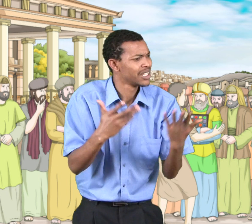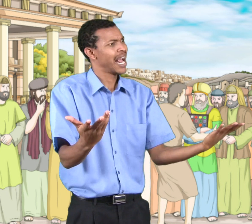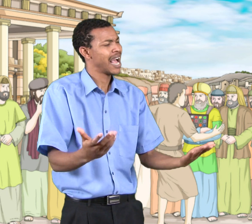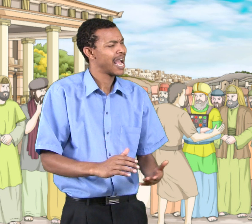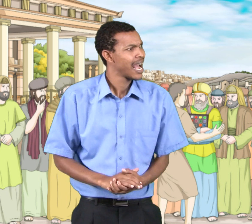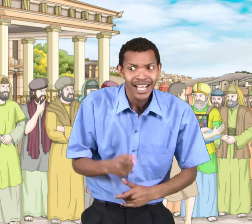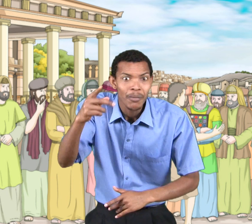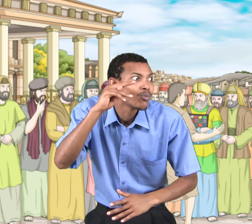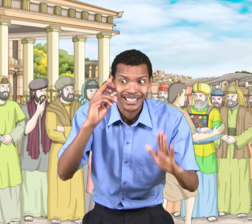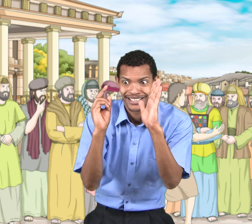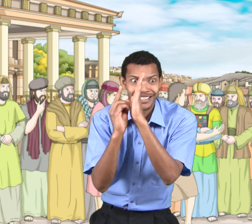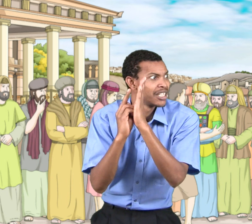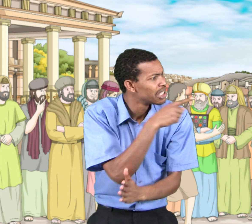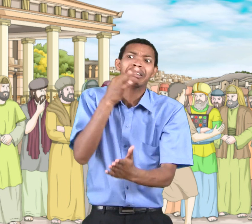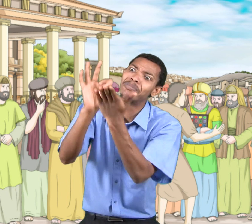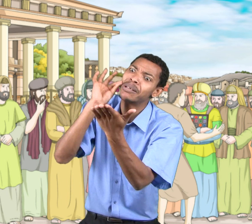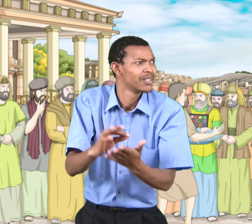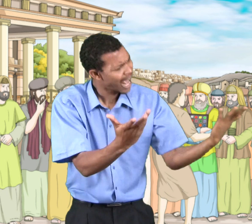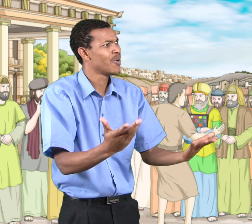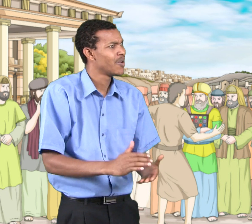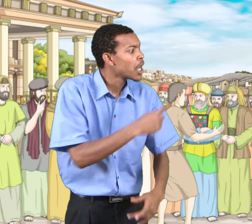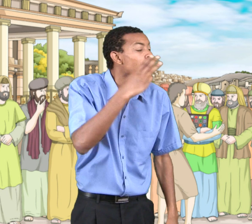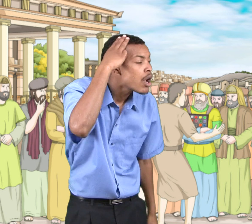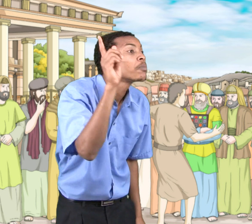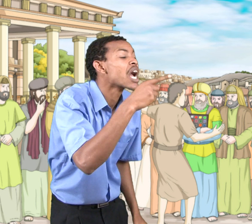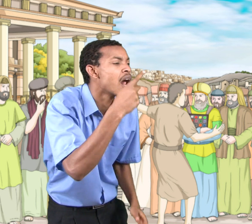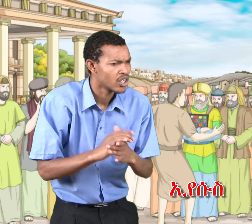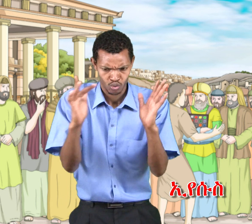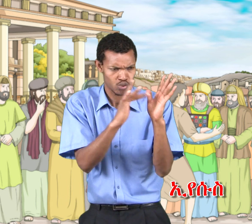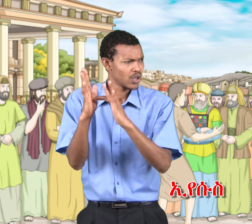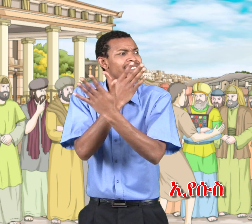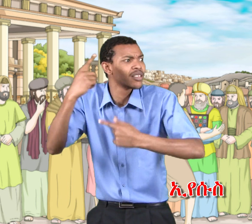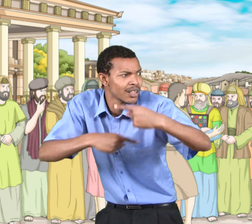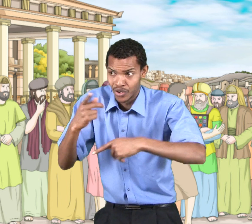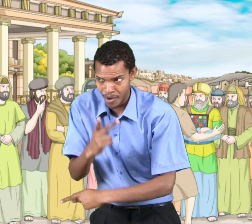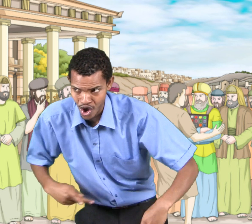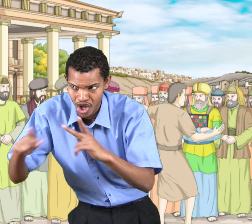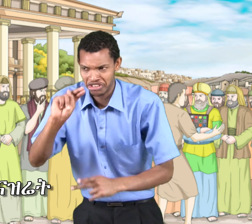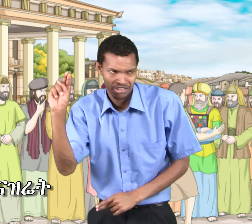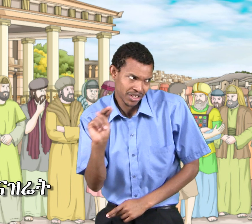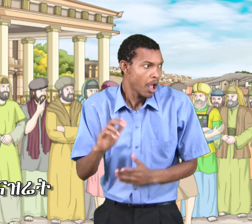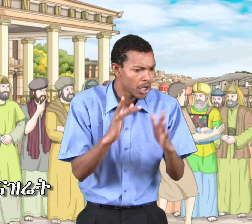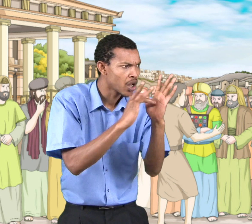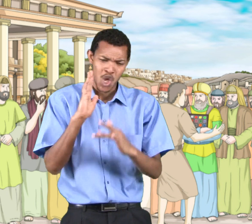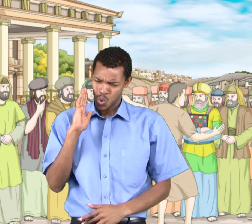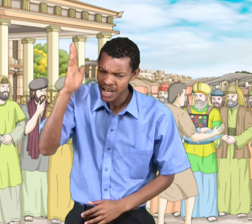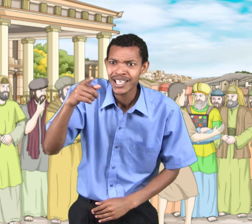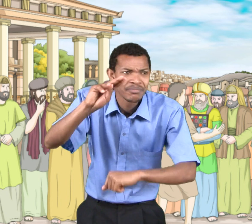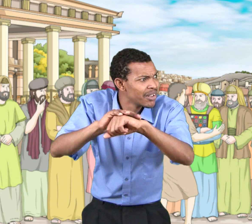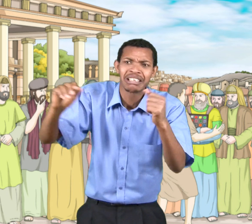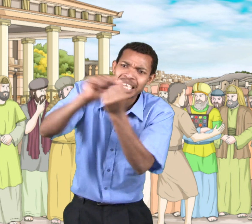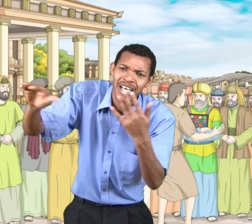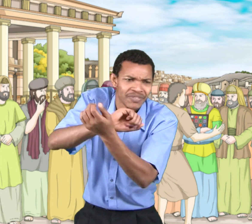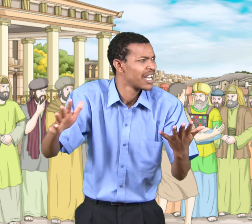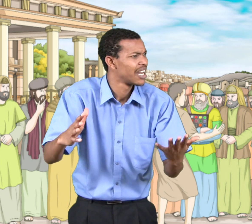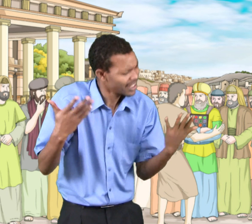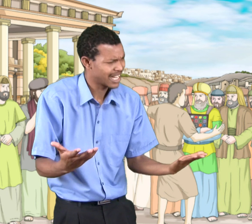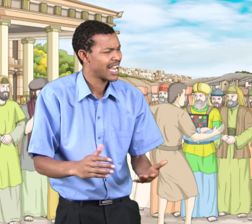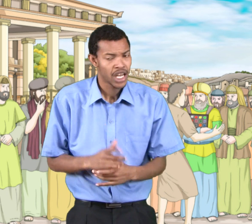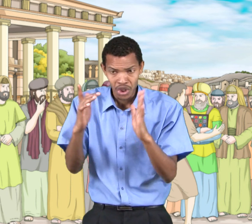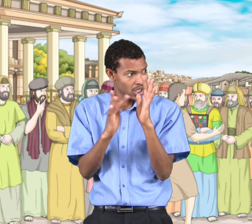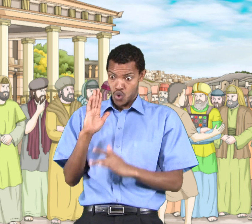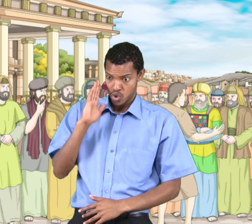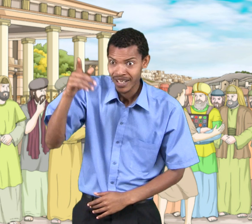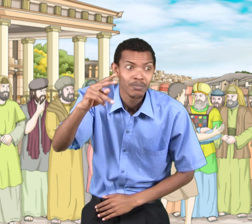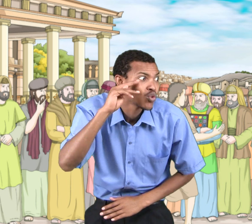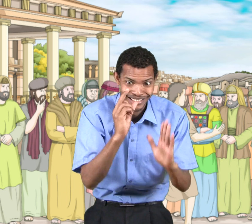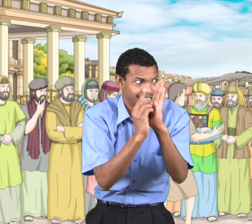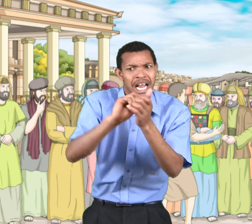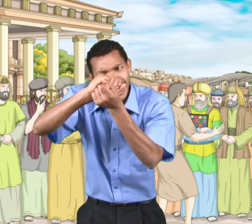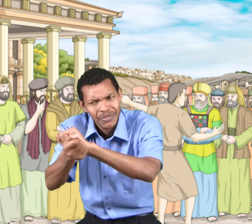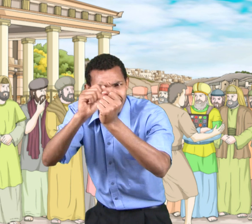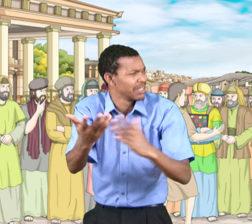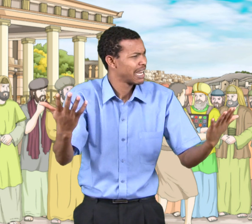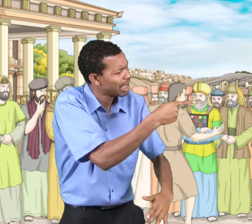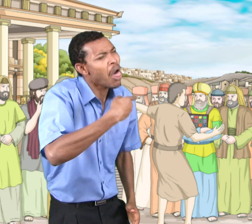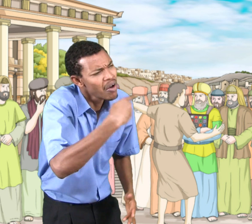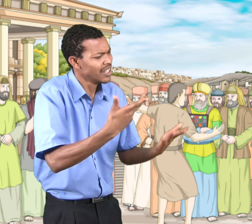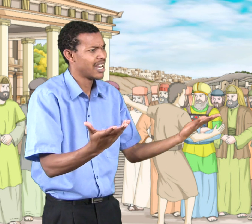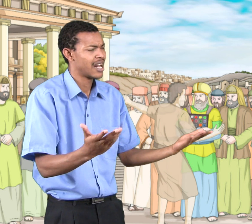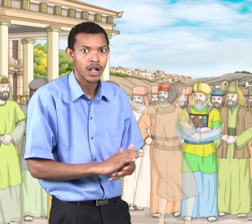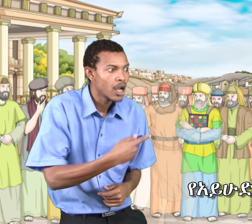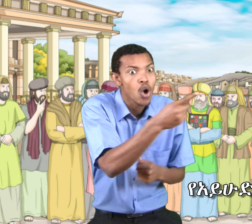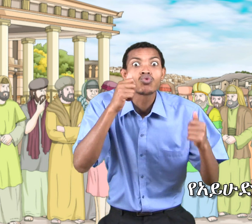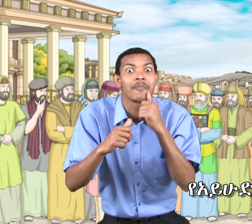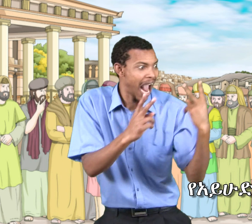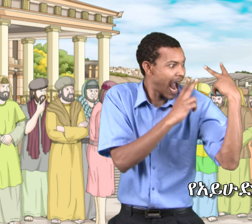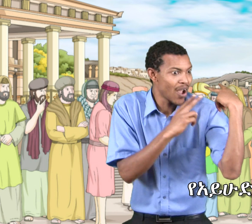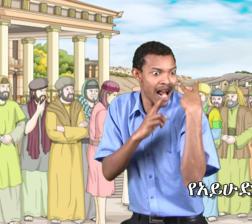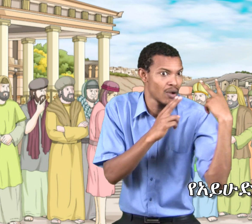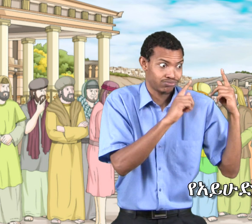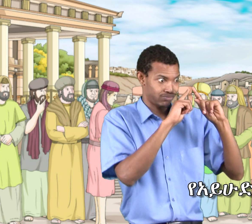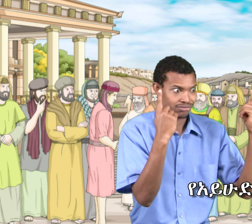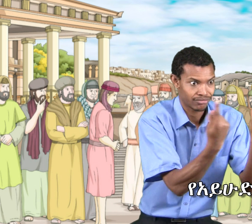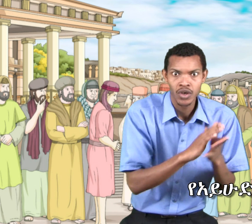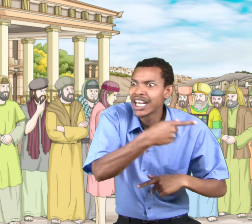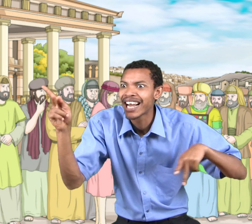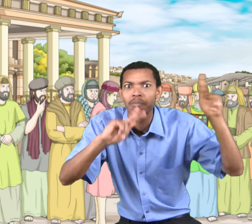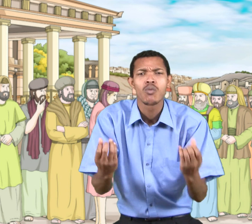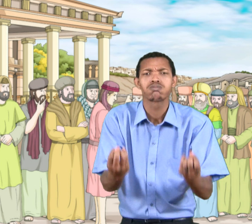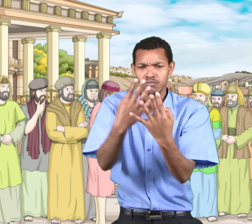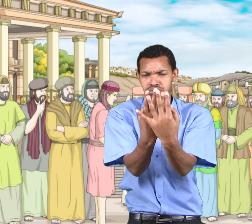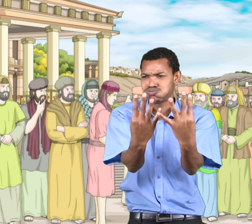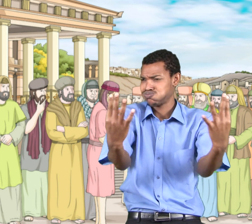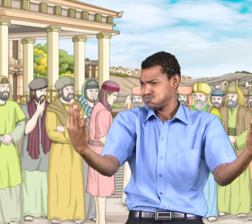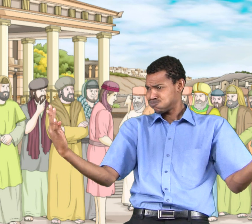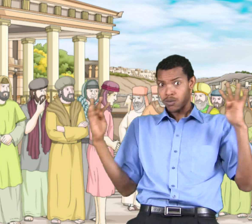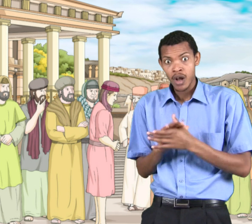For we have heard him say that Jesus of Nazareth will destroy this place and change the customs that Moses handed down to us.”